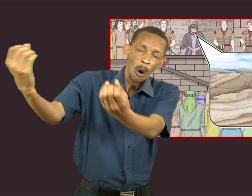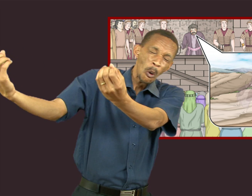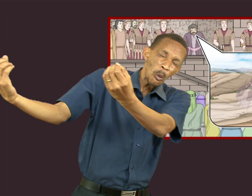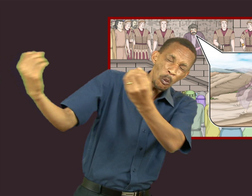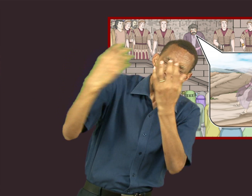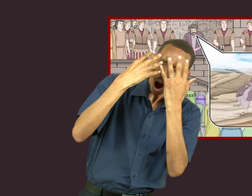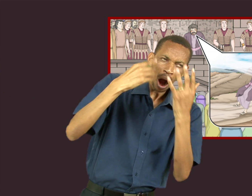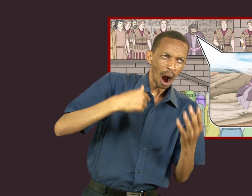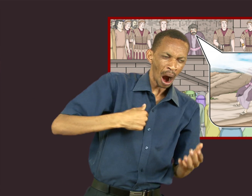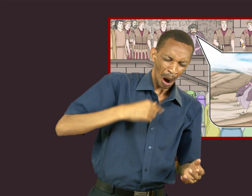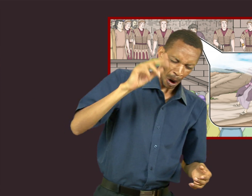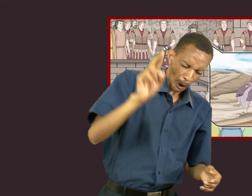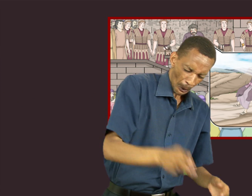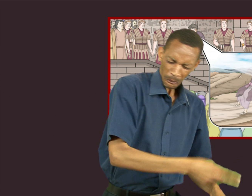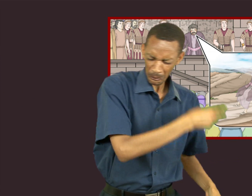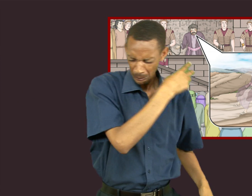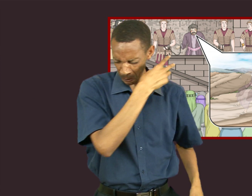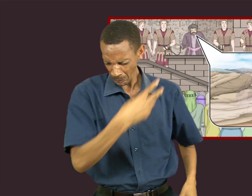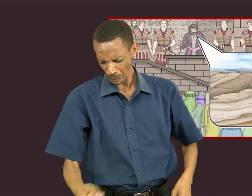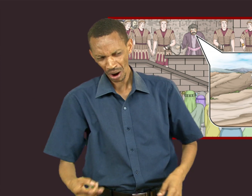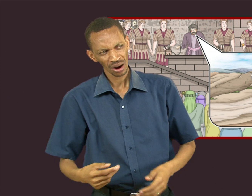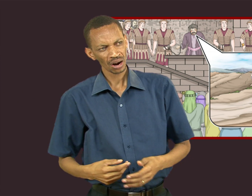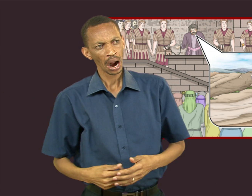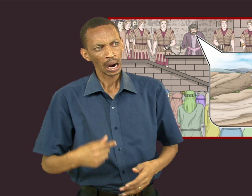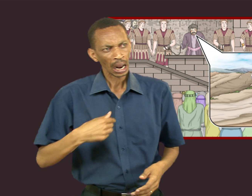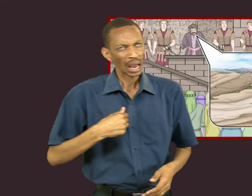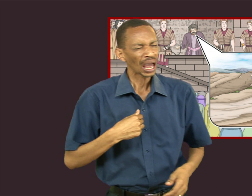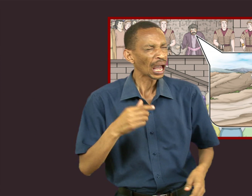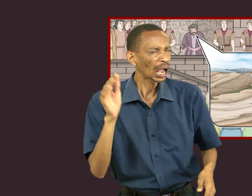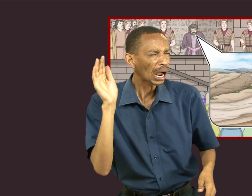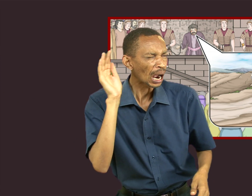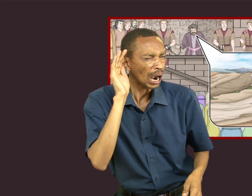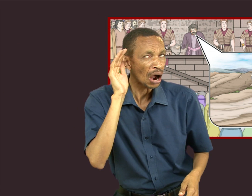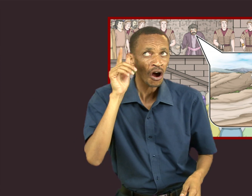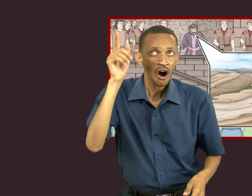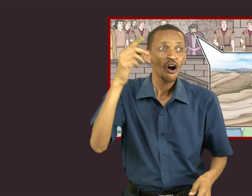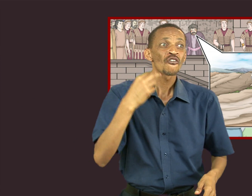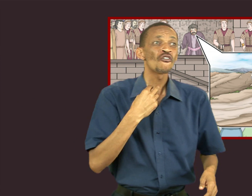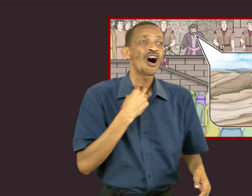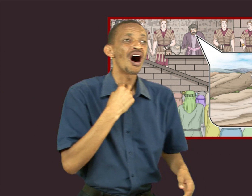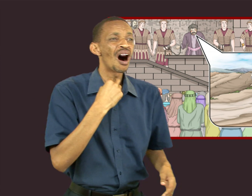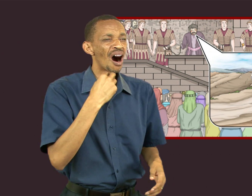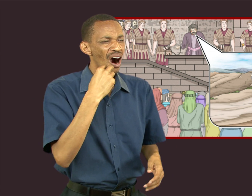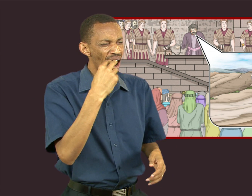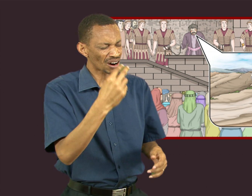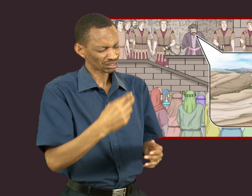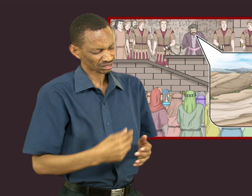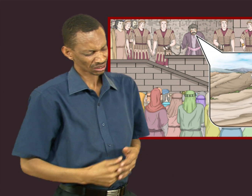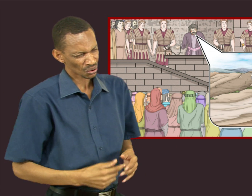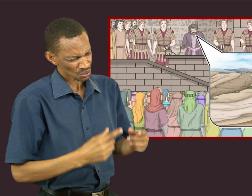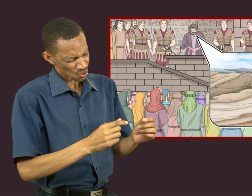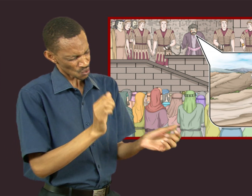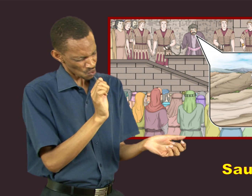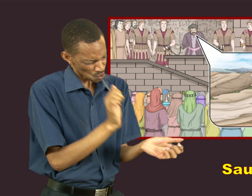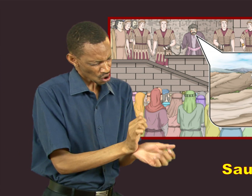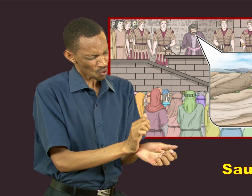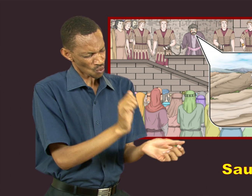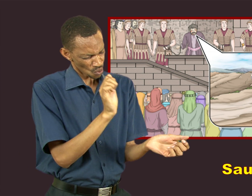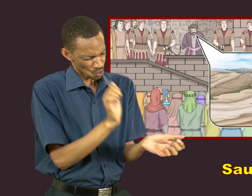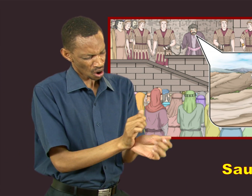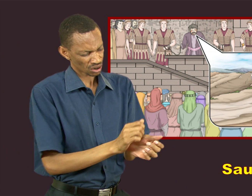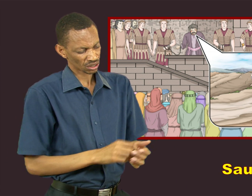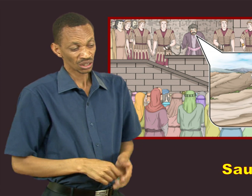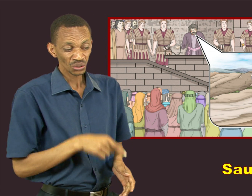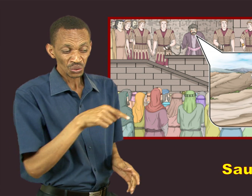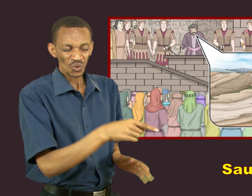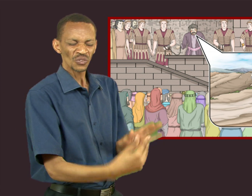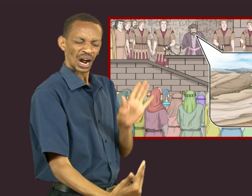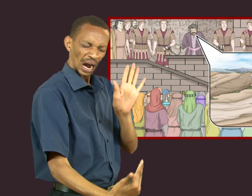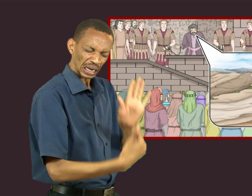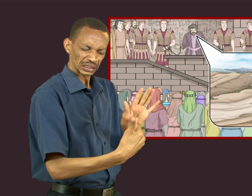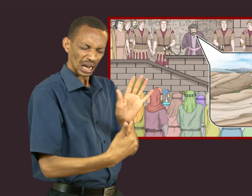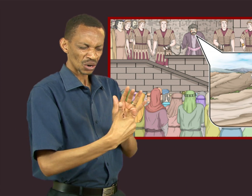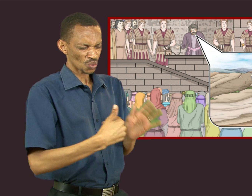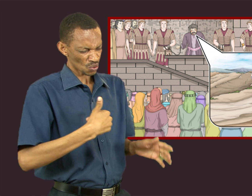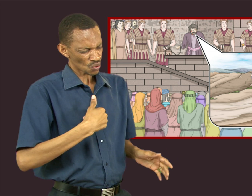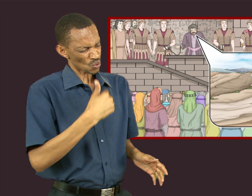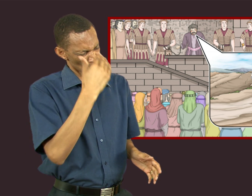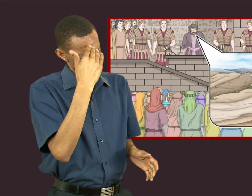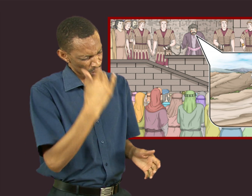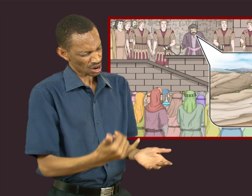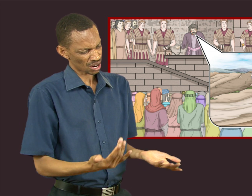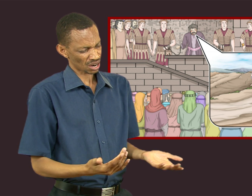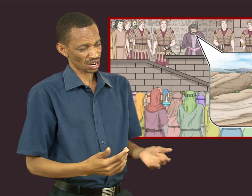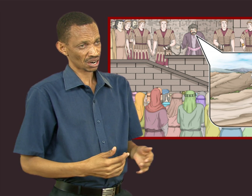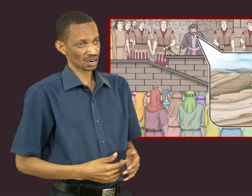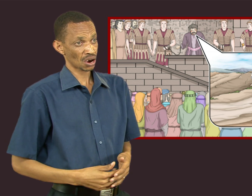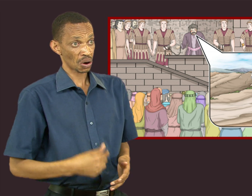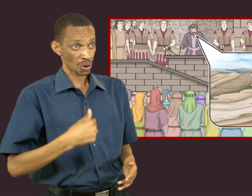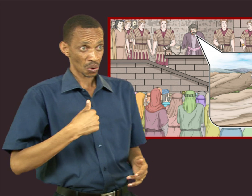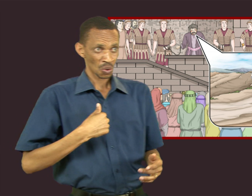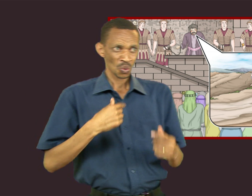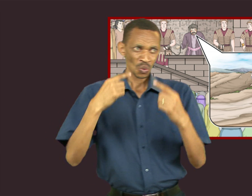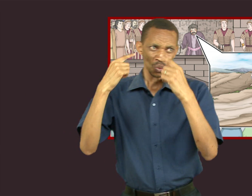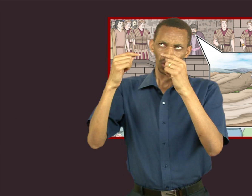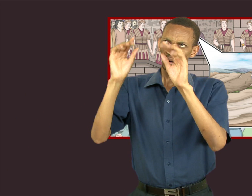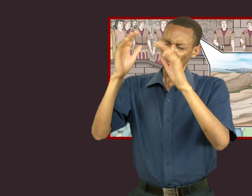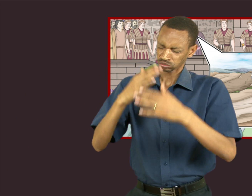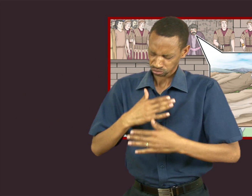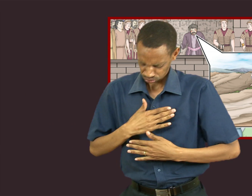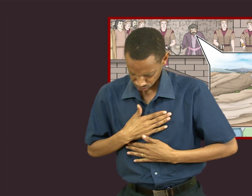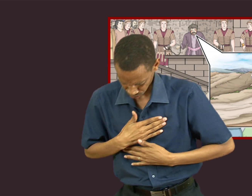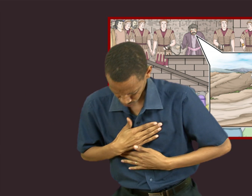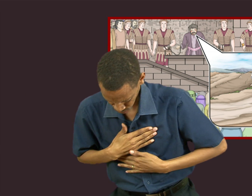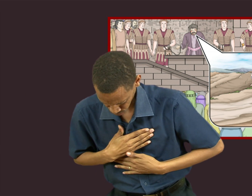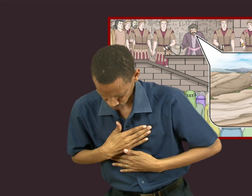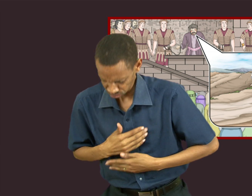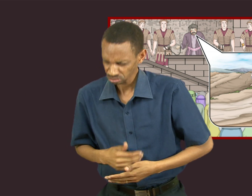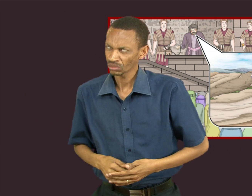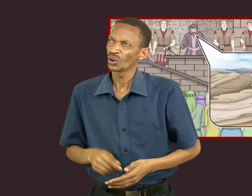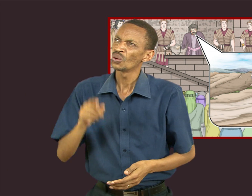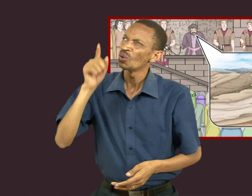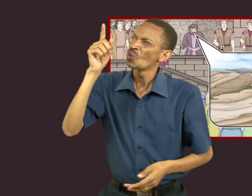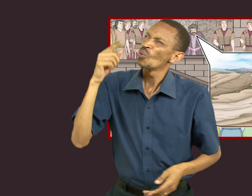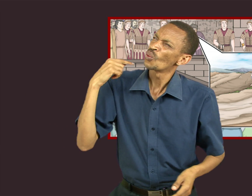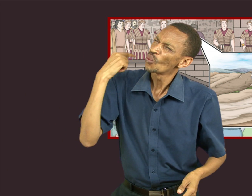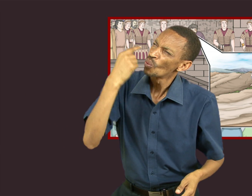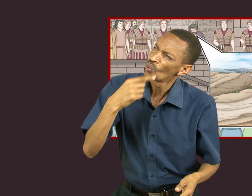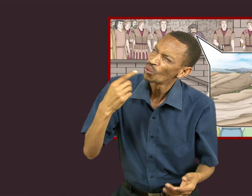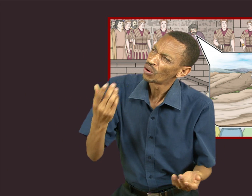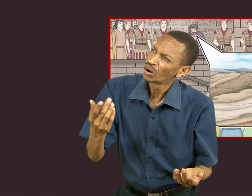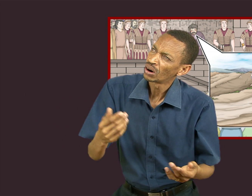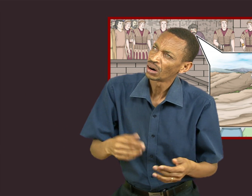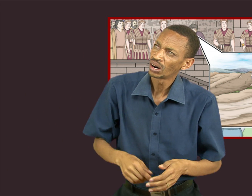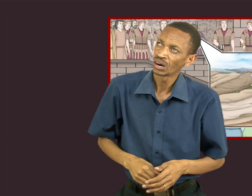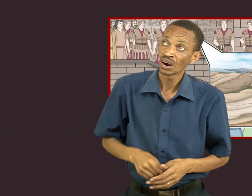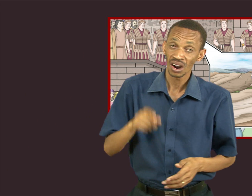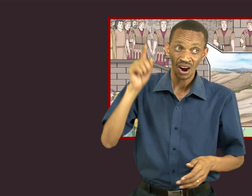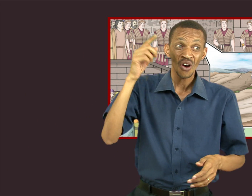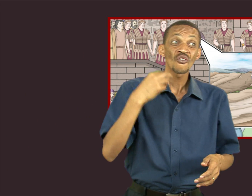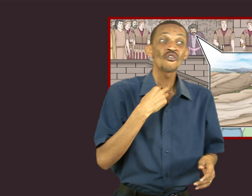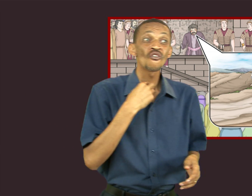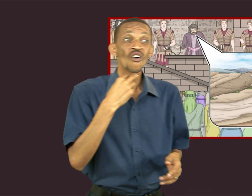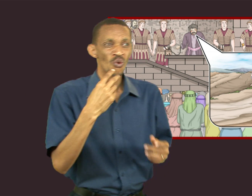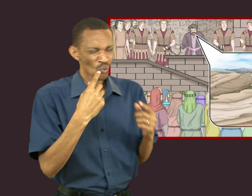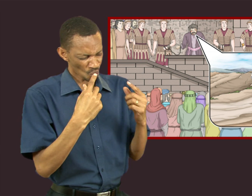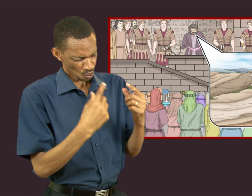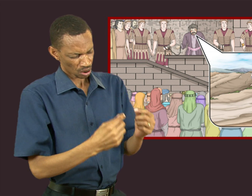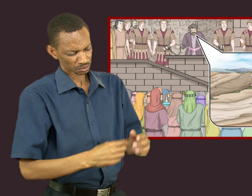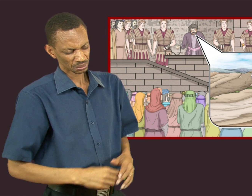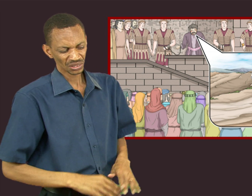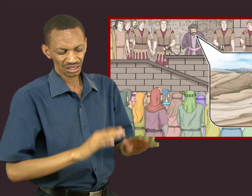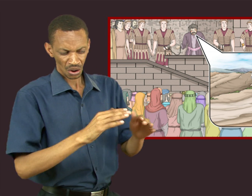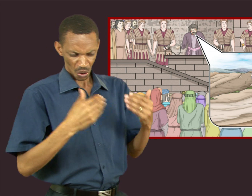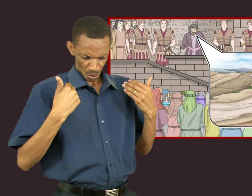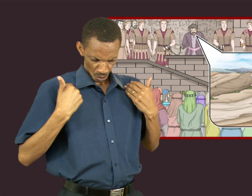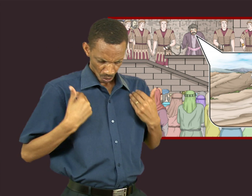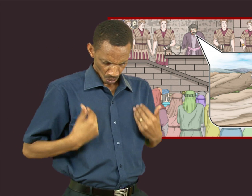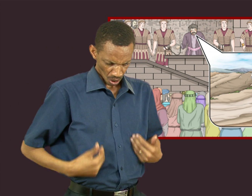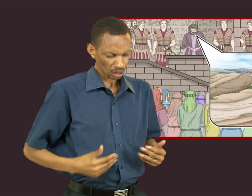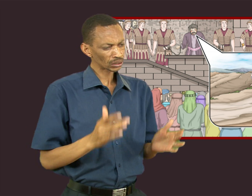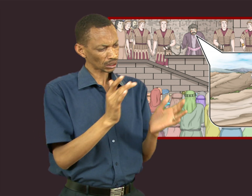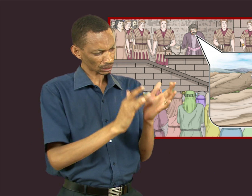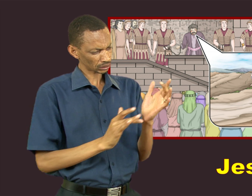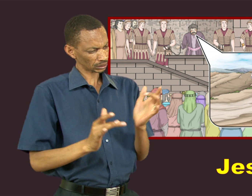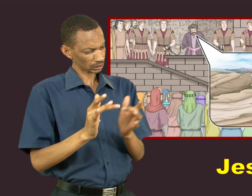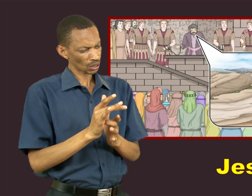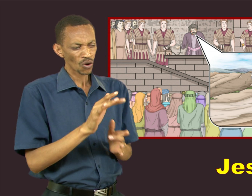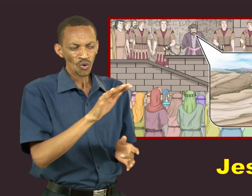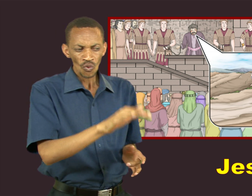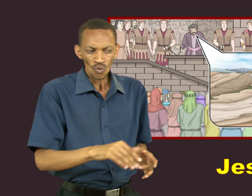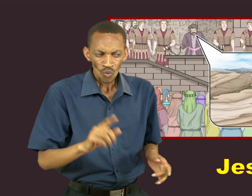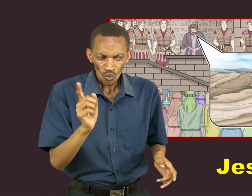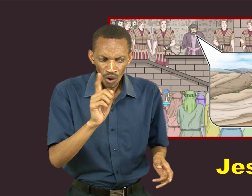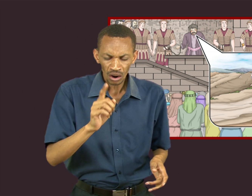I fell to the ground and heard a voice say to me, ‘Saul, Saul, why do you persecute Me?’ ‘Who are You, Lord?’ I asked.